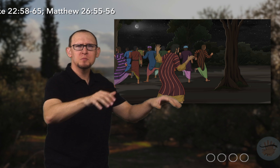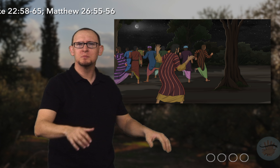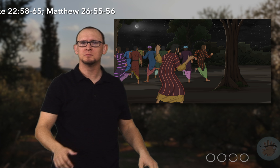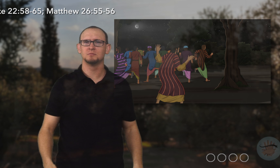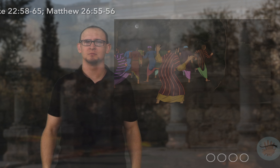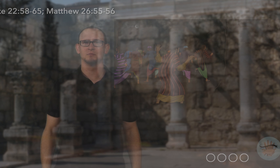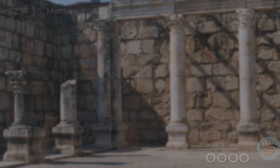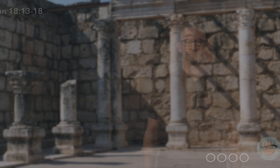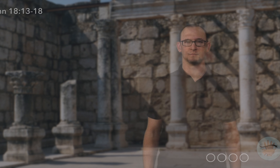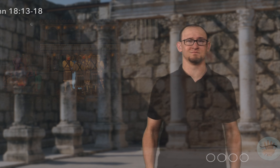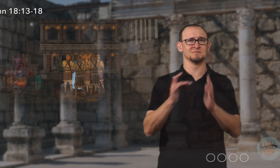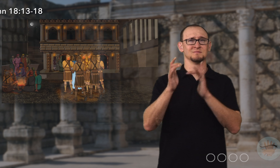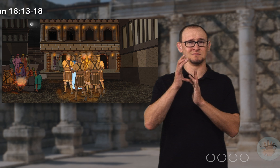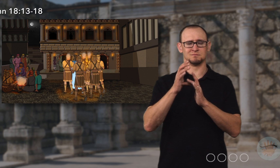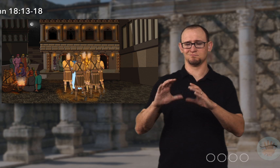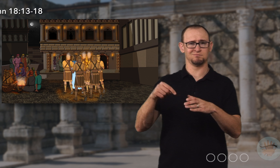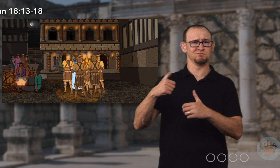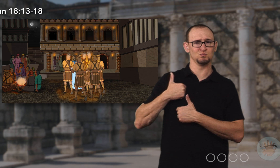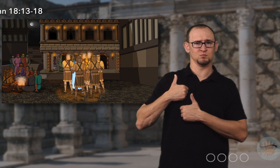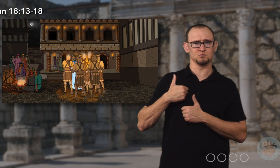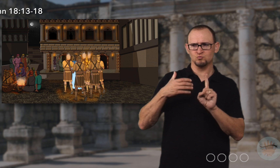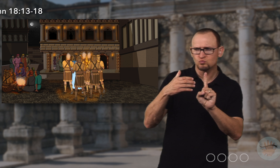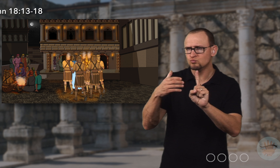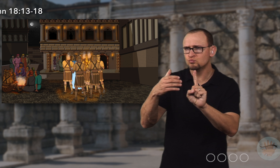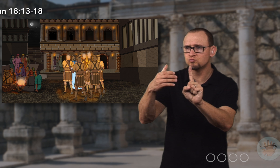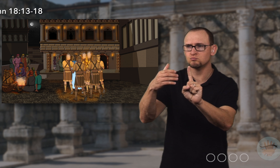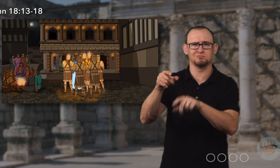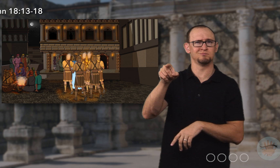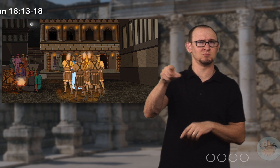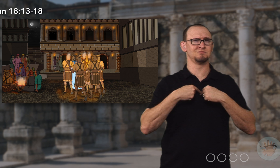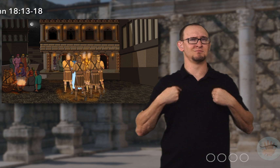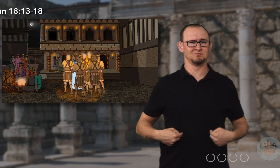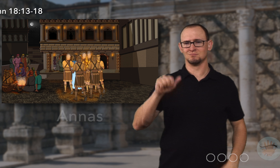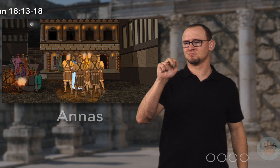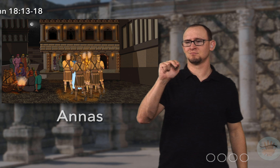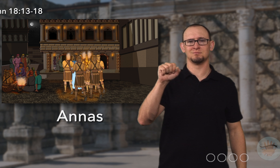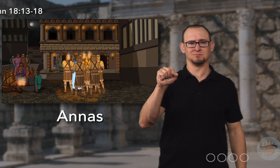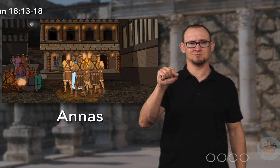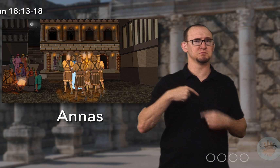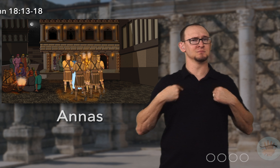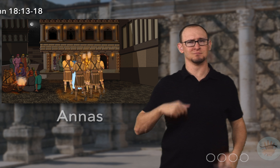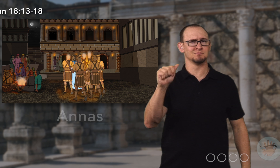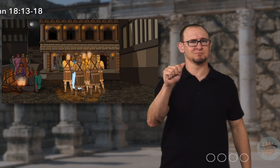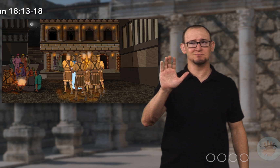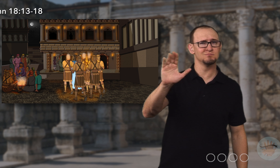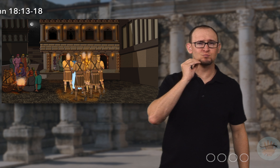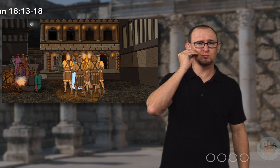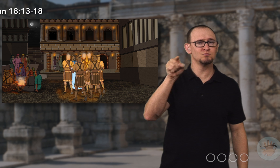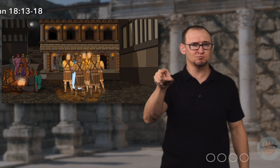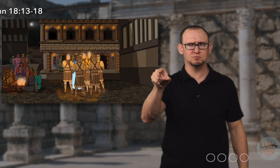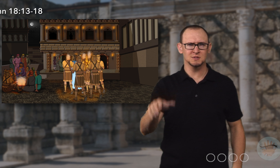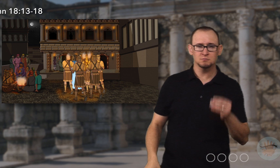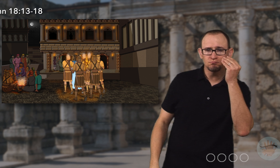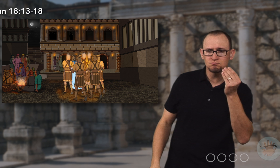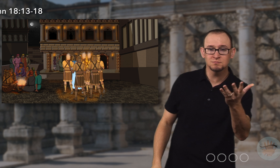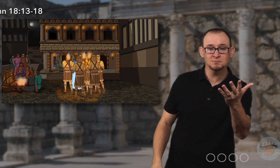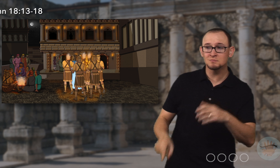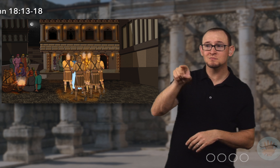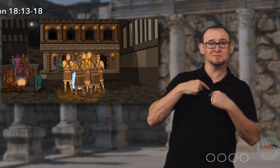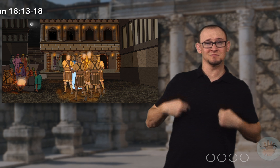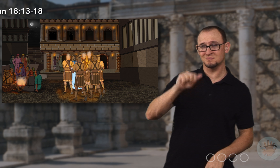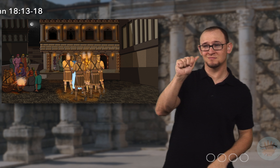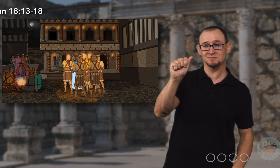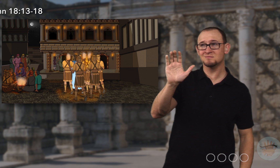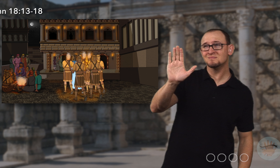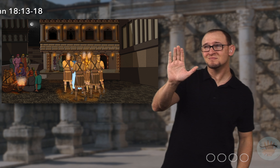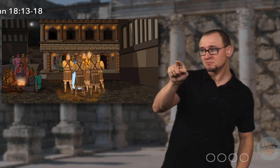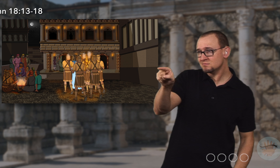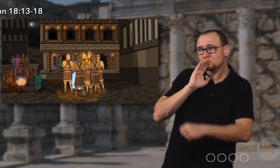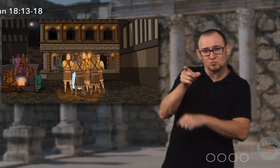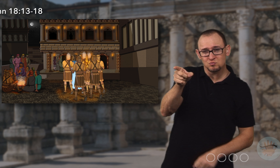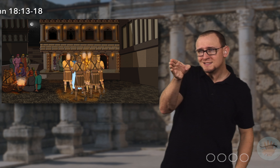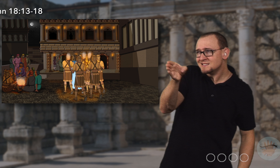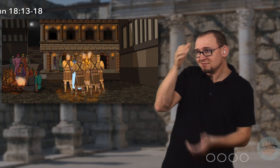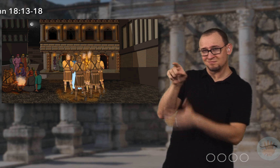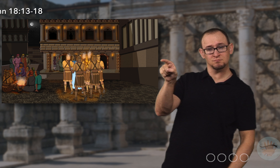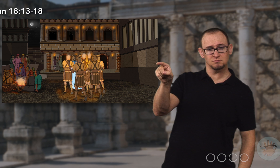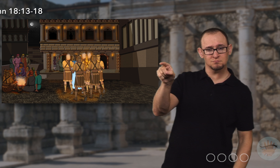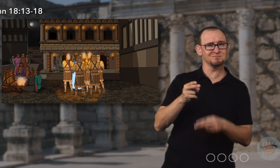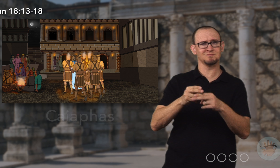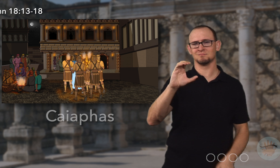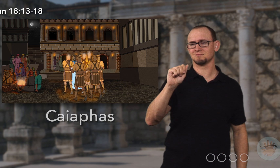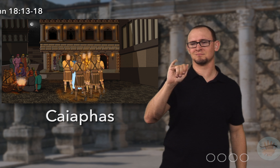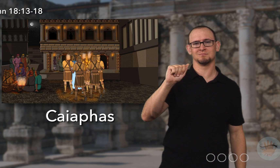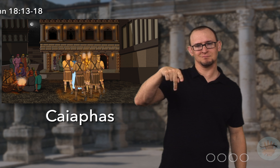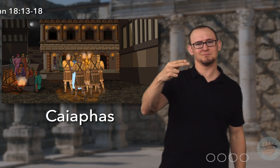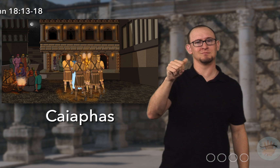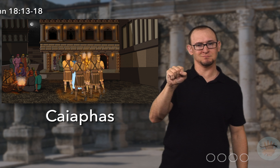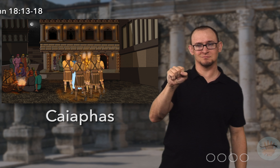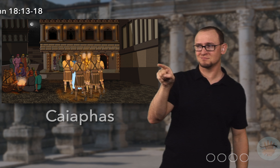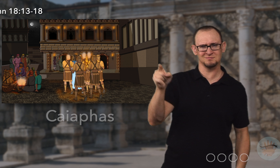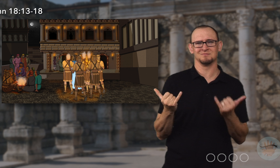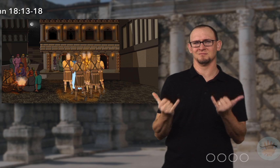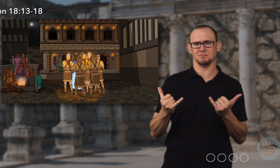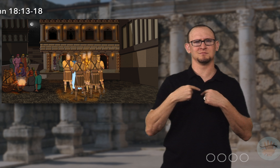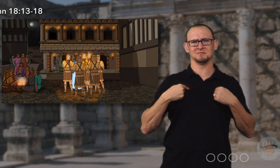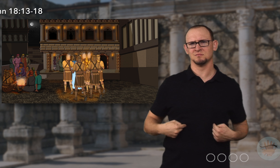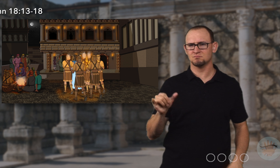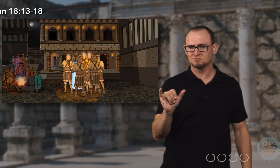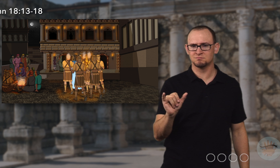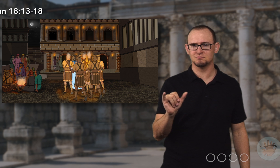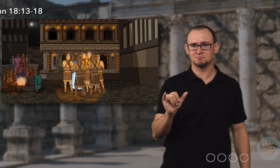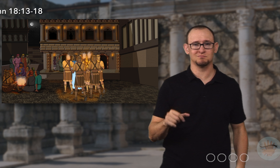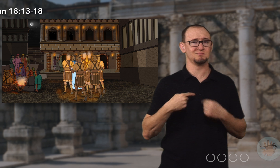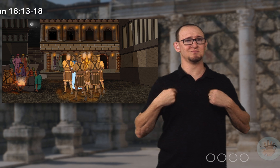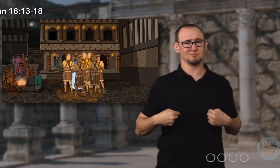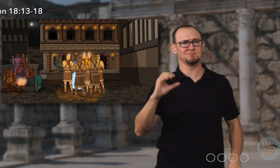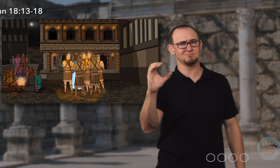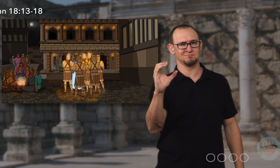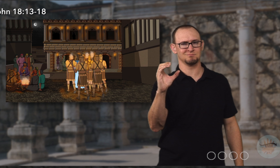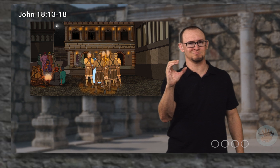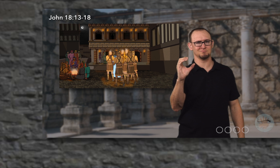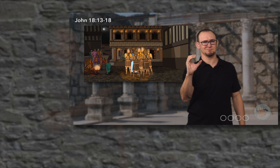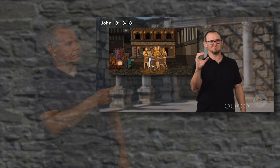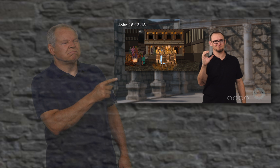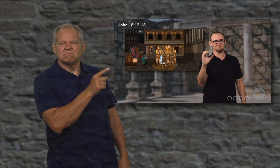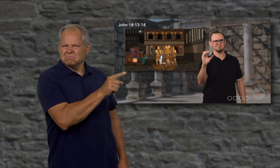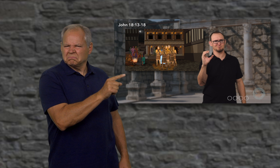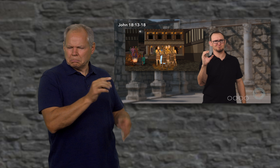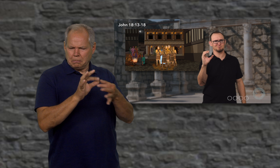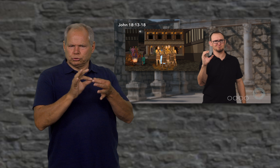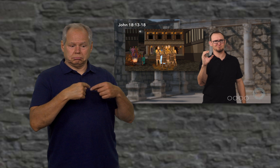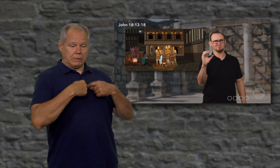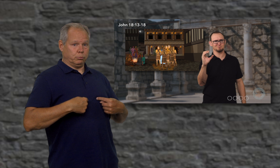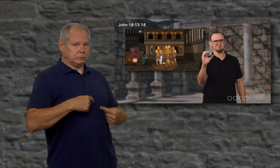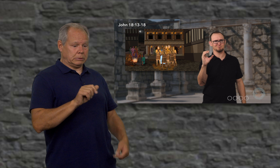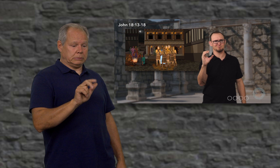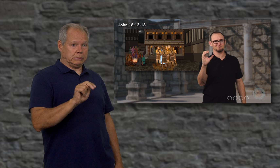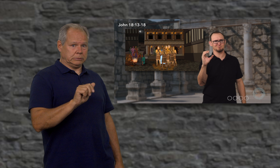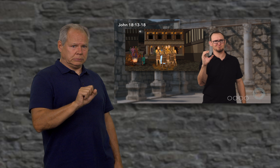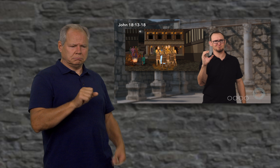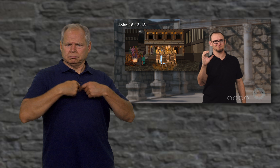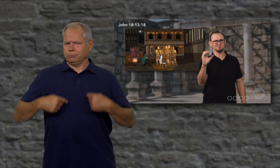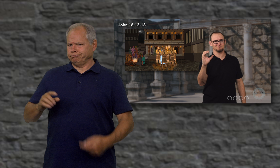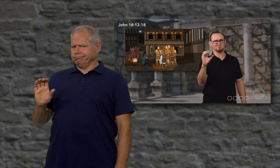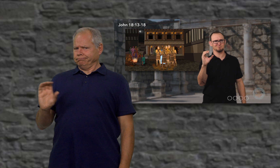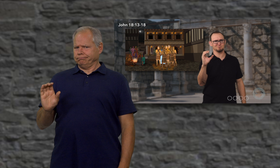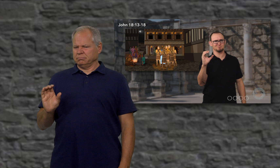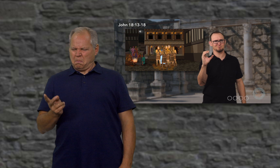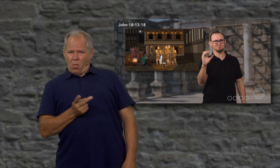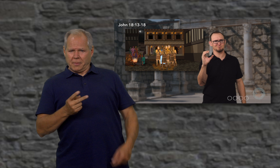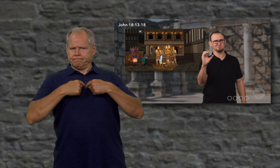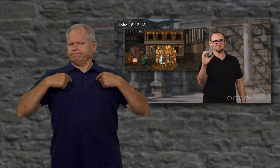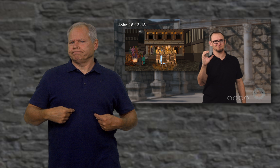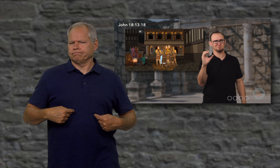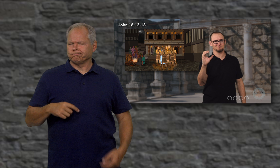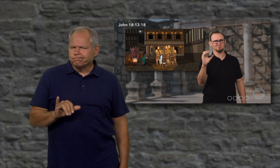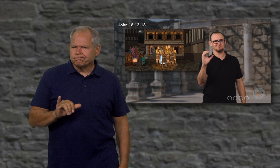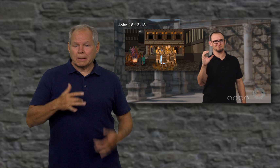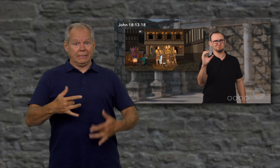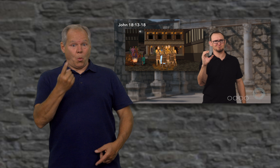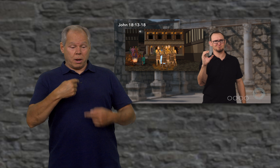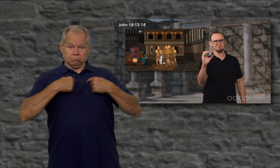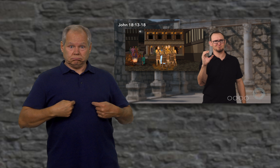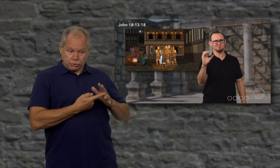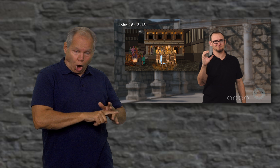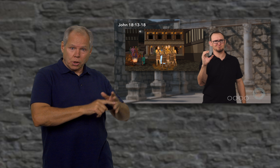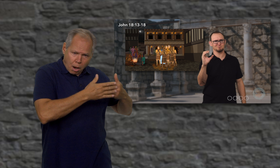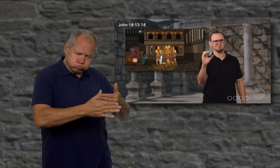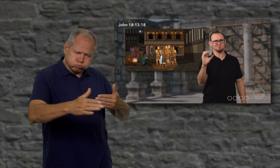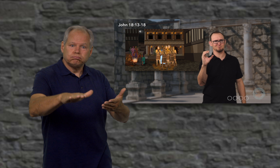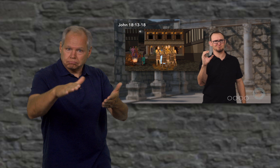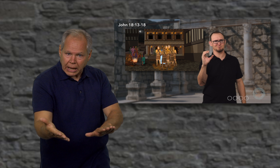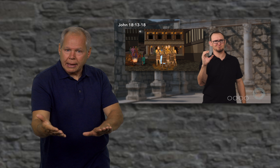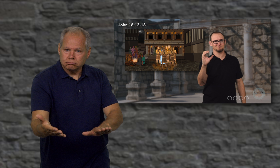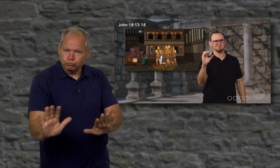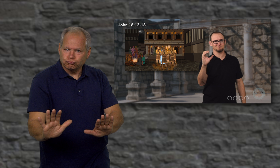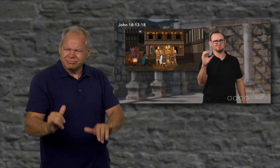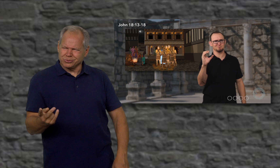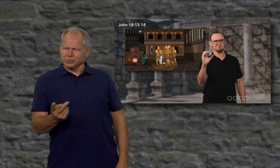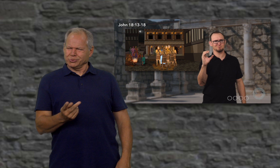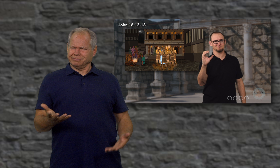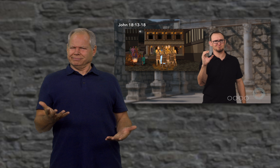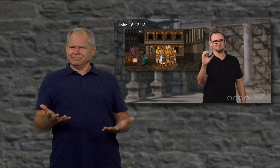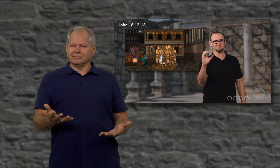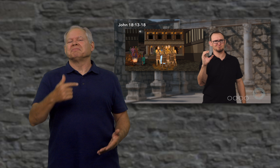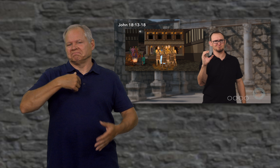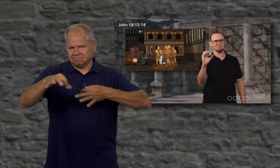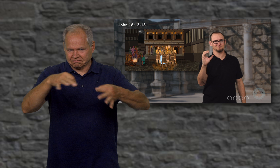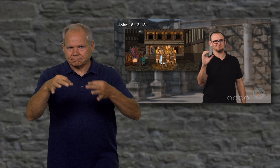They brought Him first to Annas, who was the father-in-law of Caiaphas, the high priest that year. Caiaphas was the one who had advised the Jews that it would be better if one man died for the people.